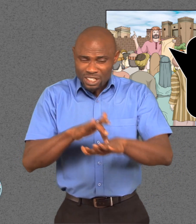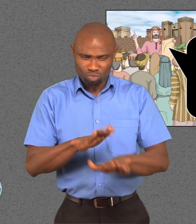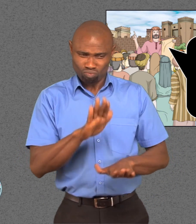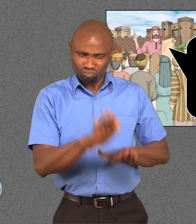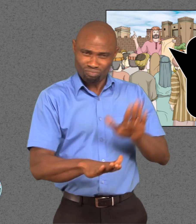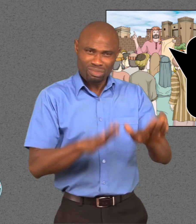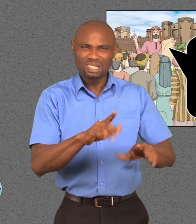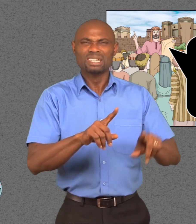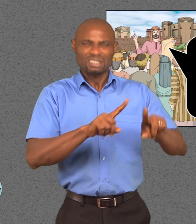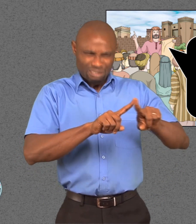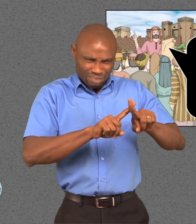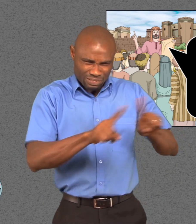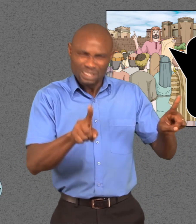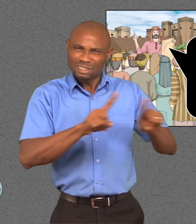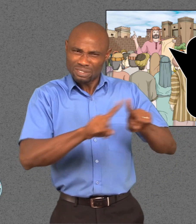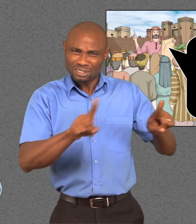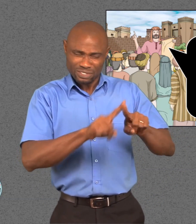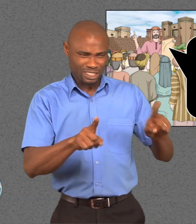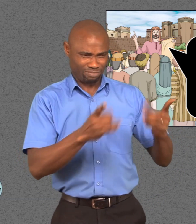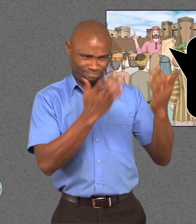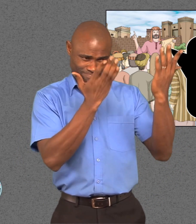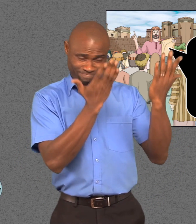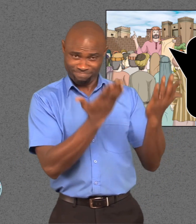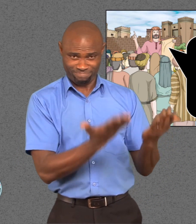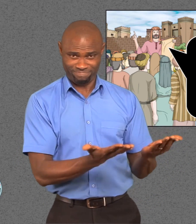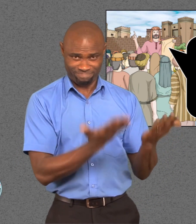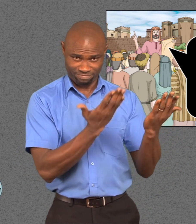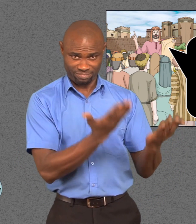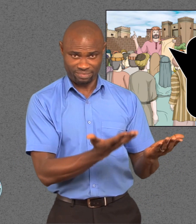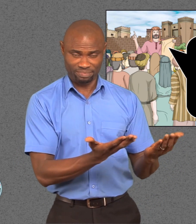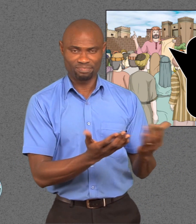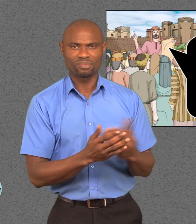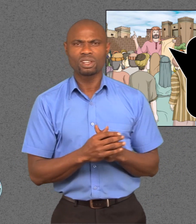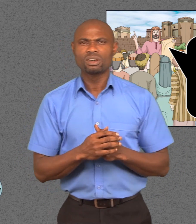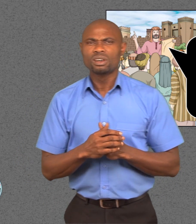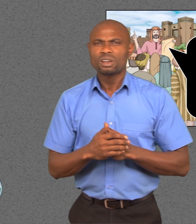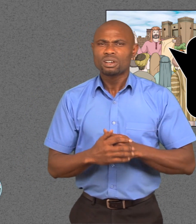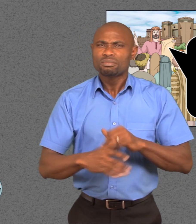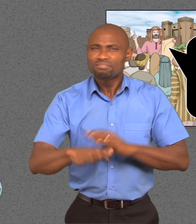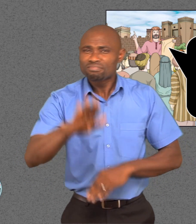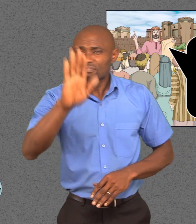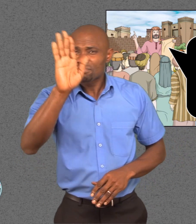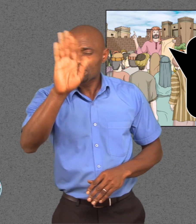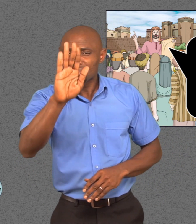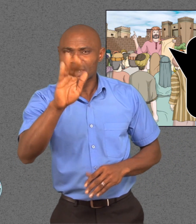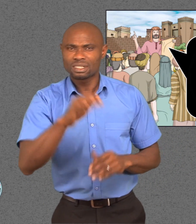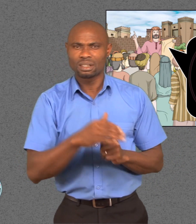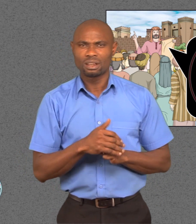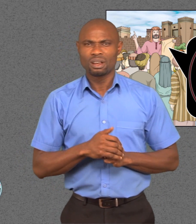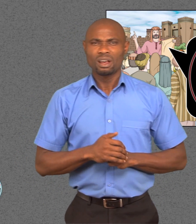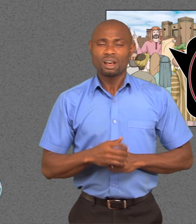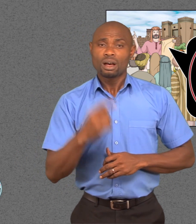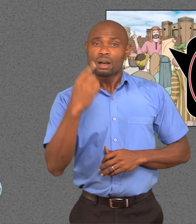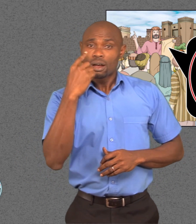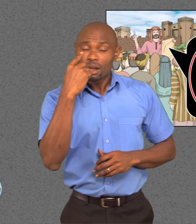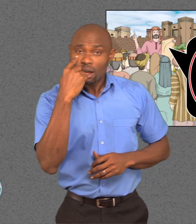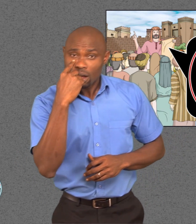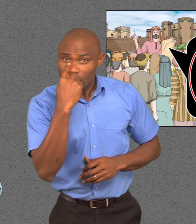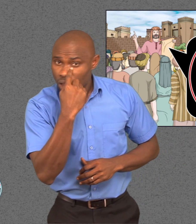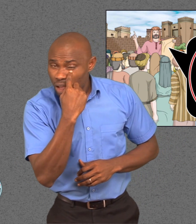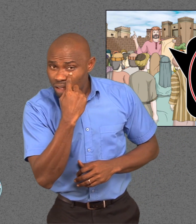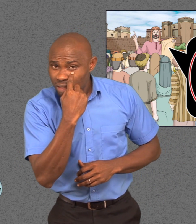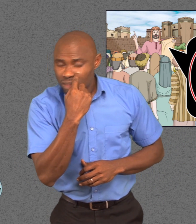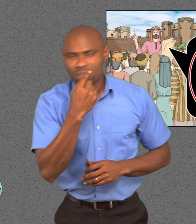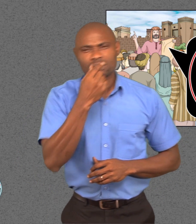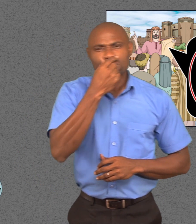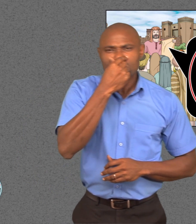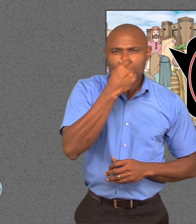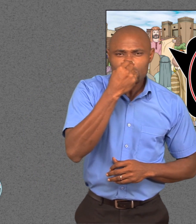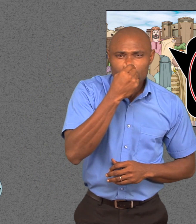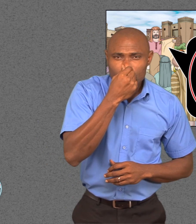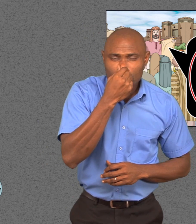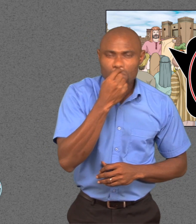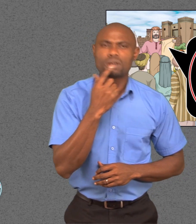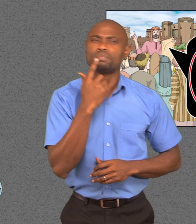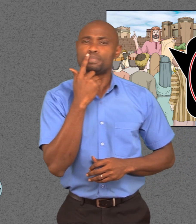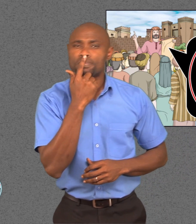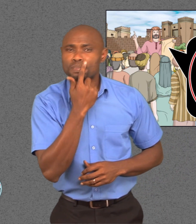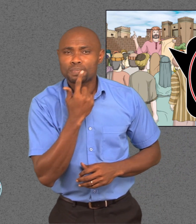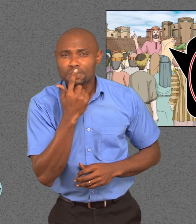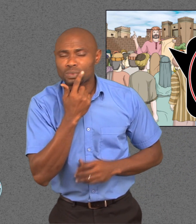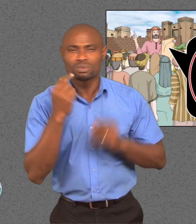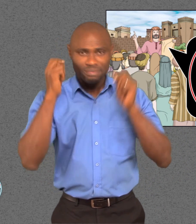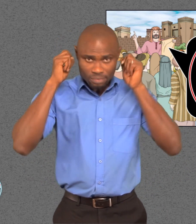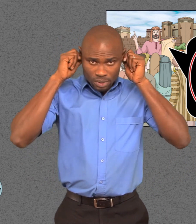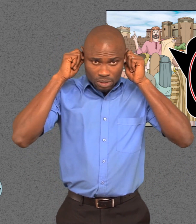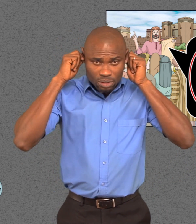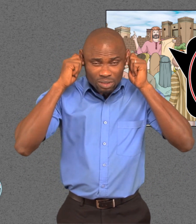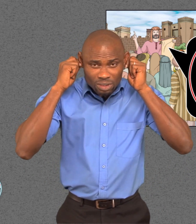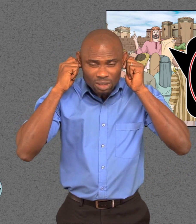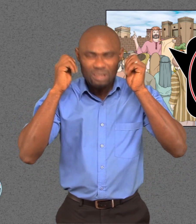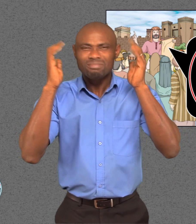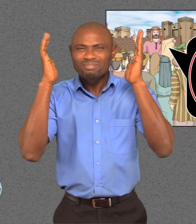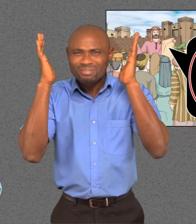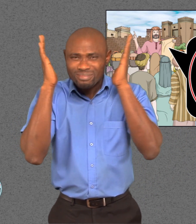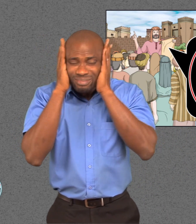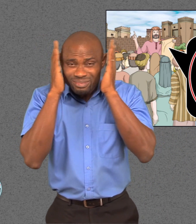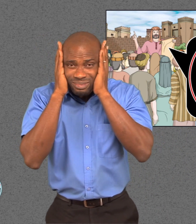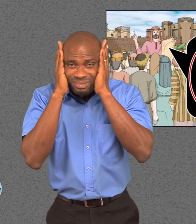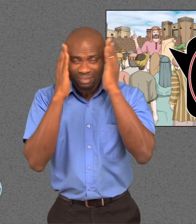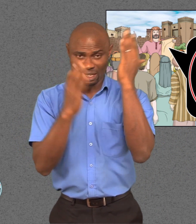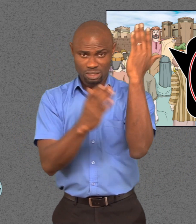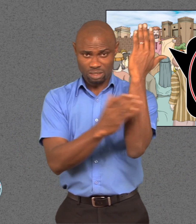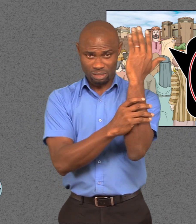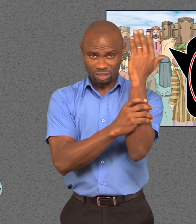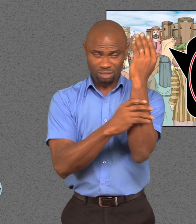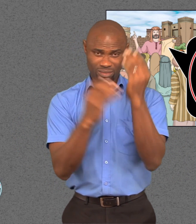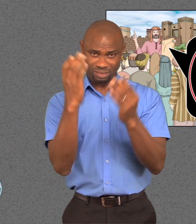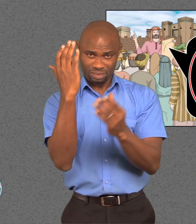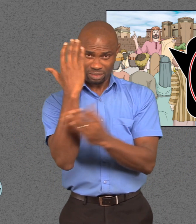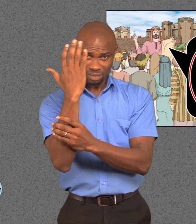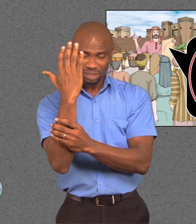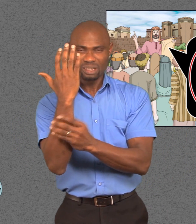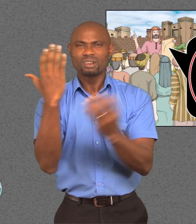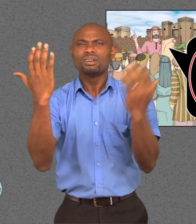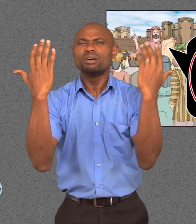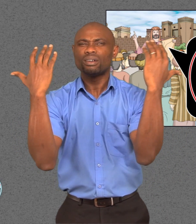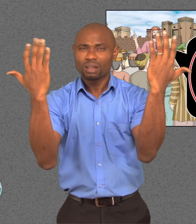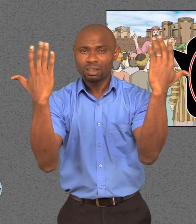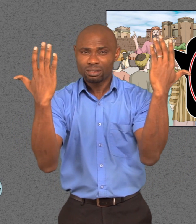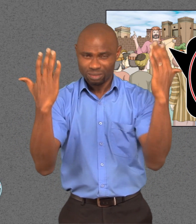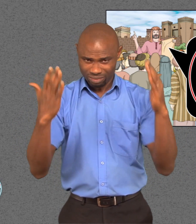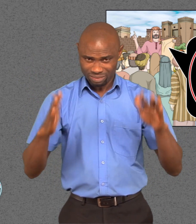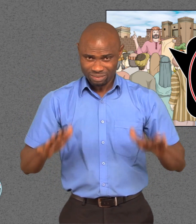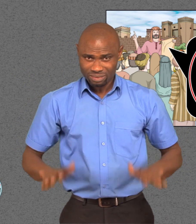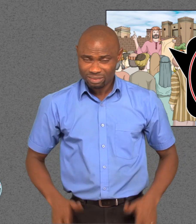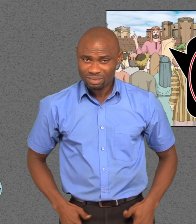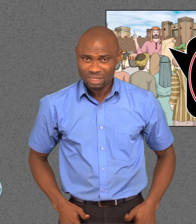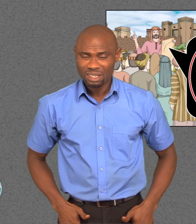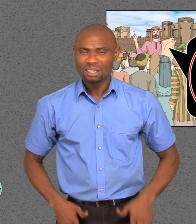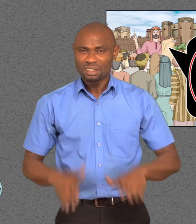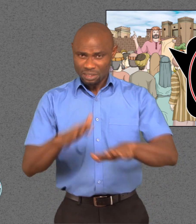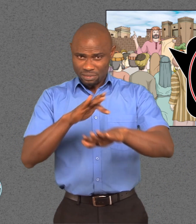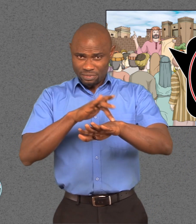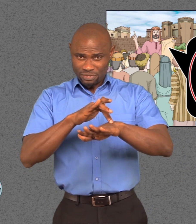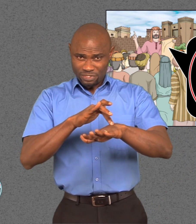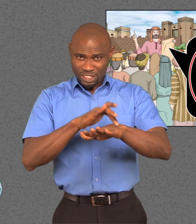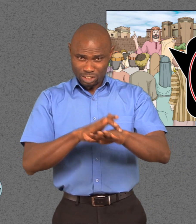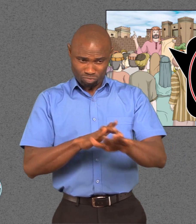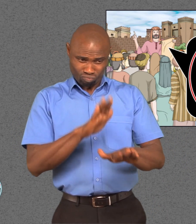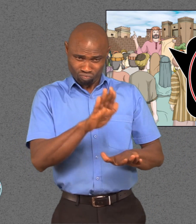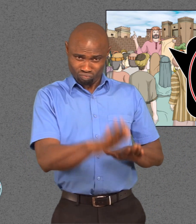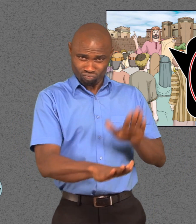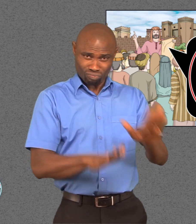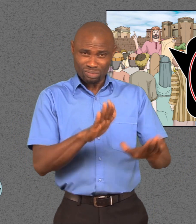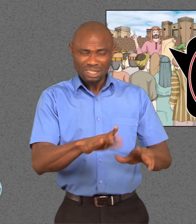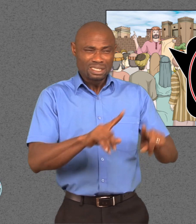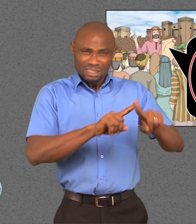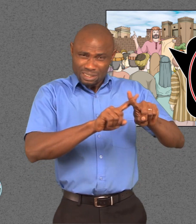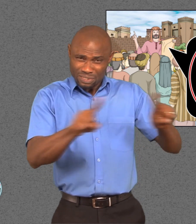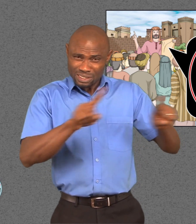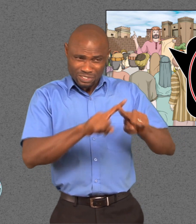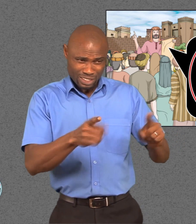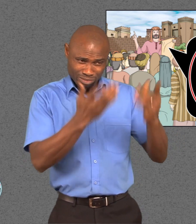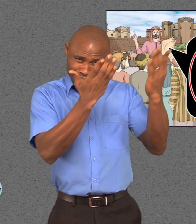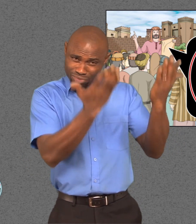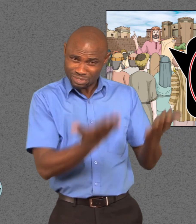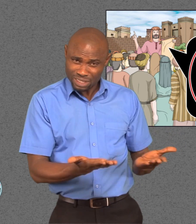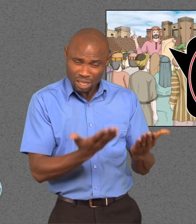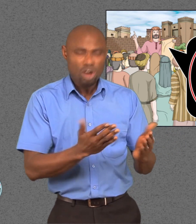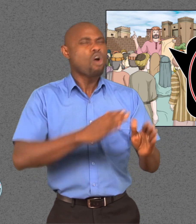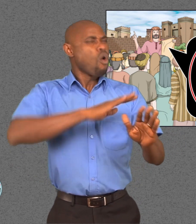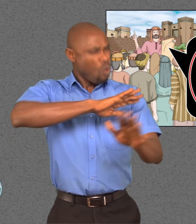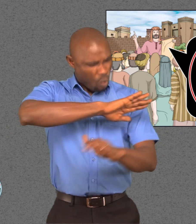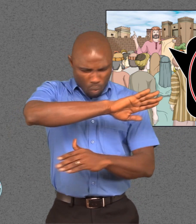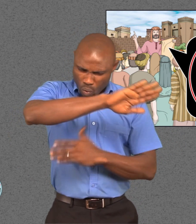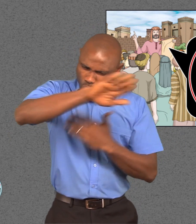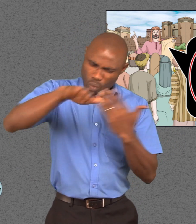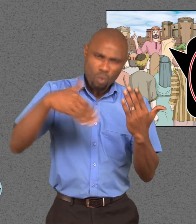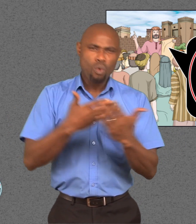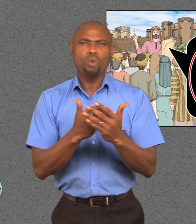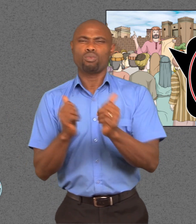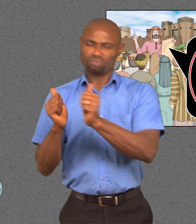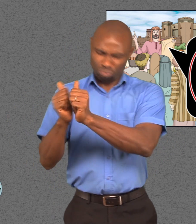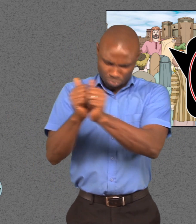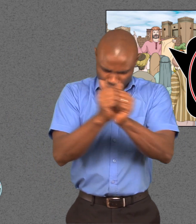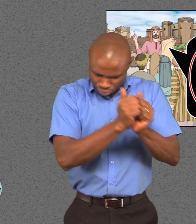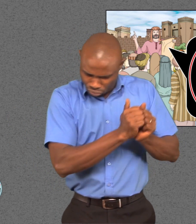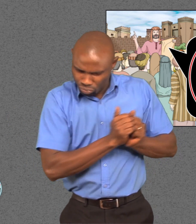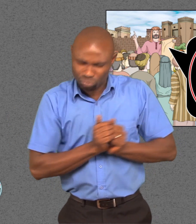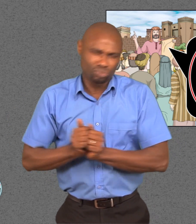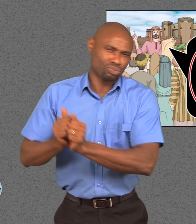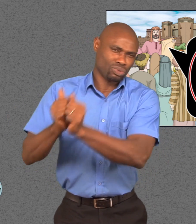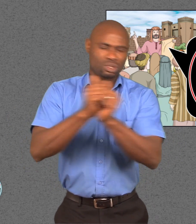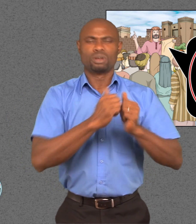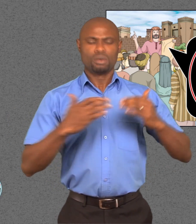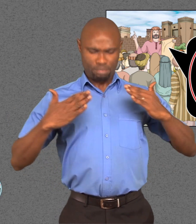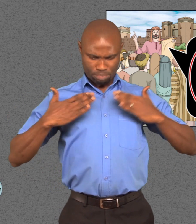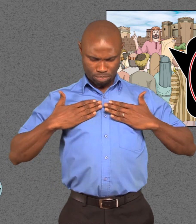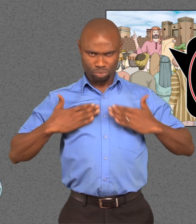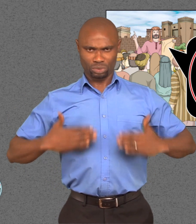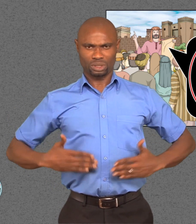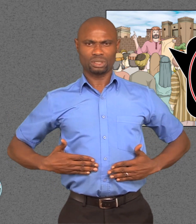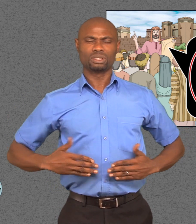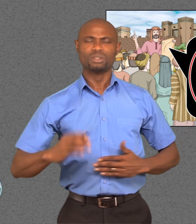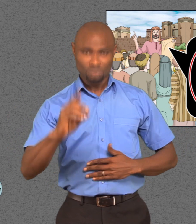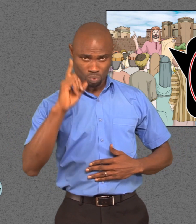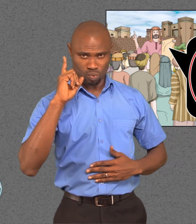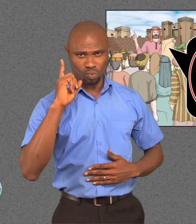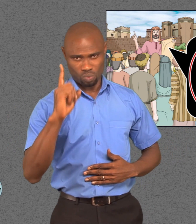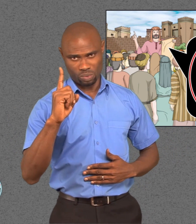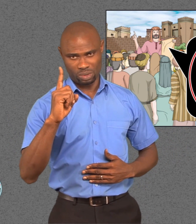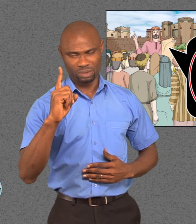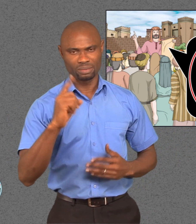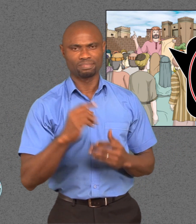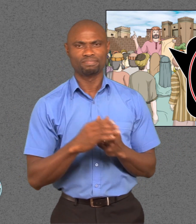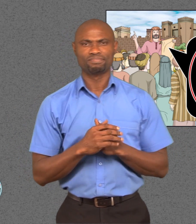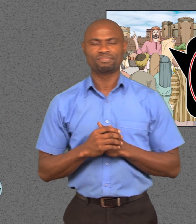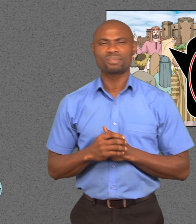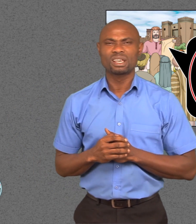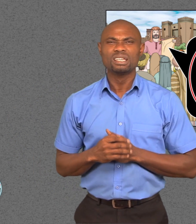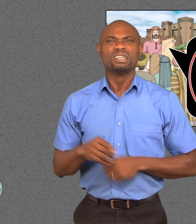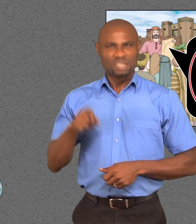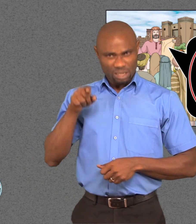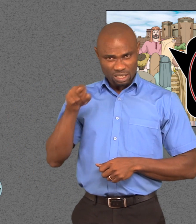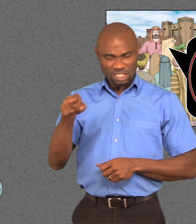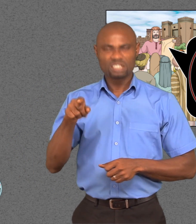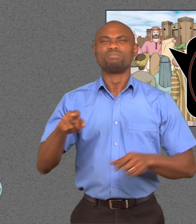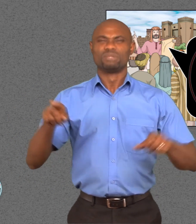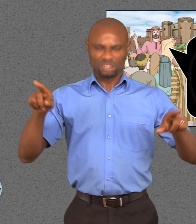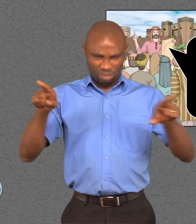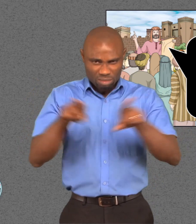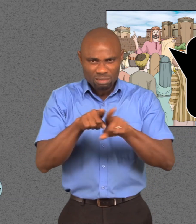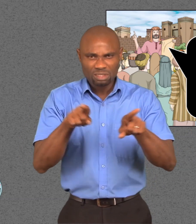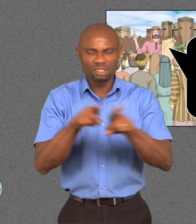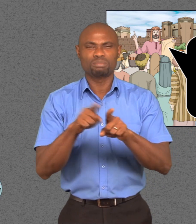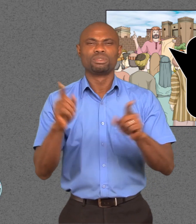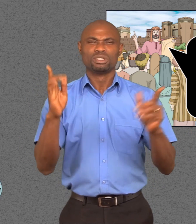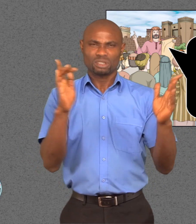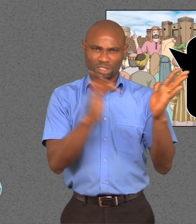And although its parts are many, they all form one body.